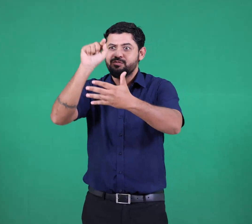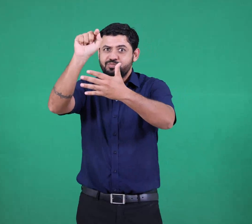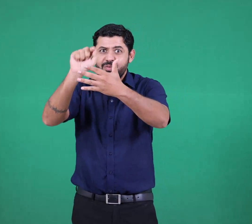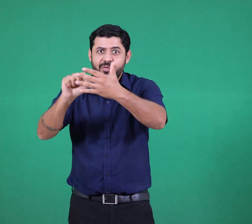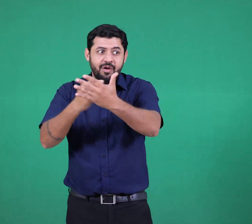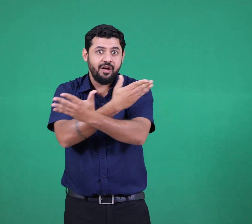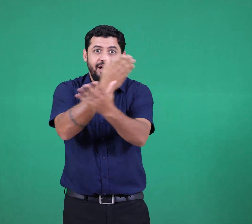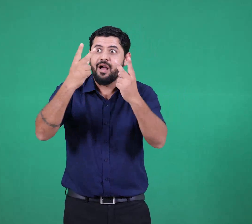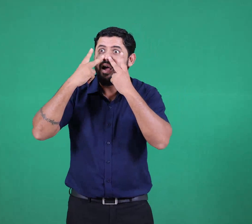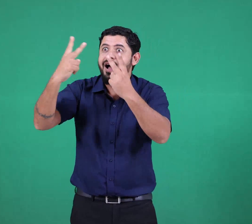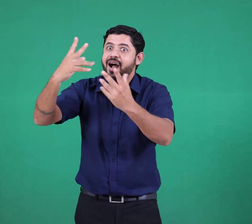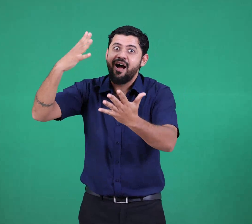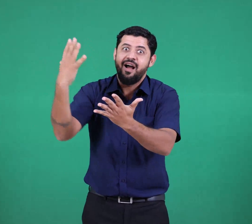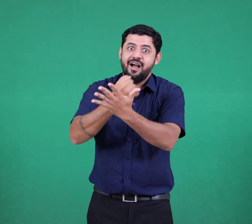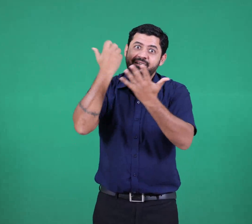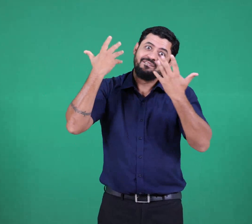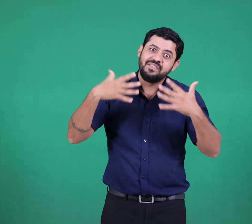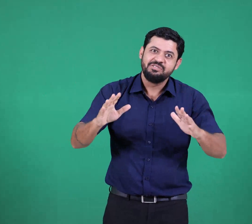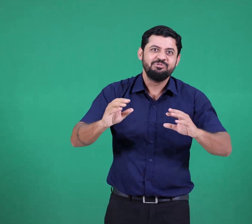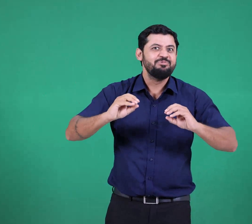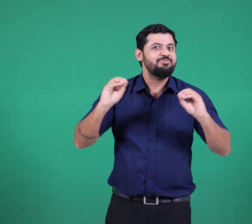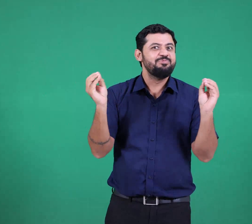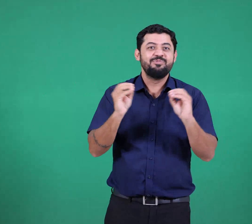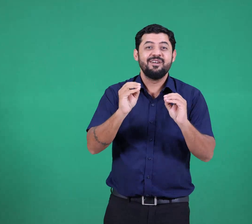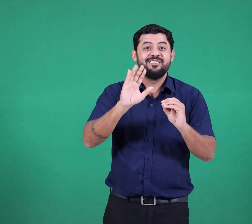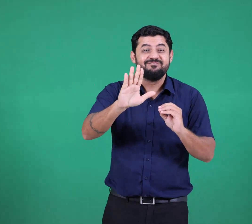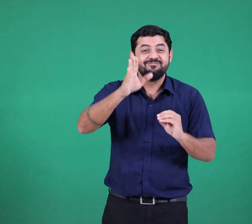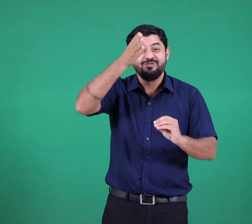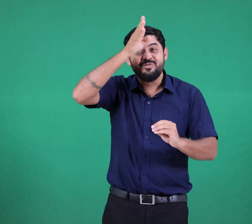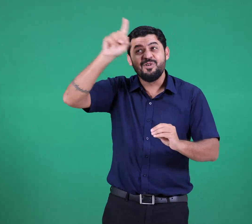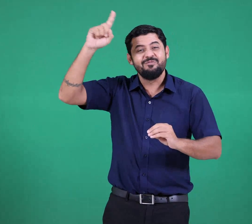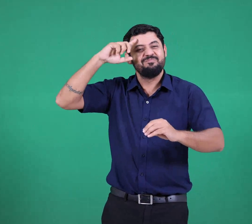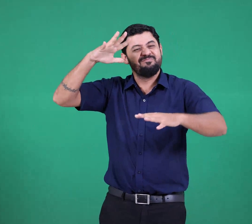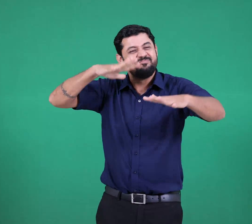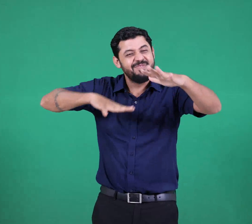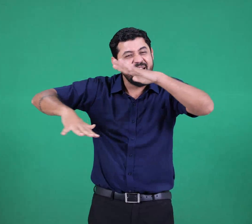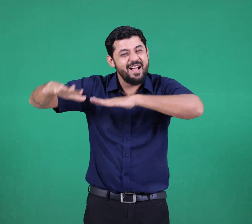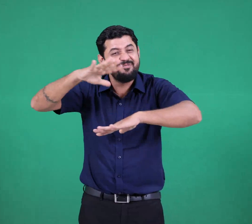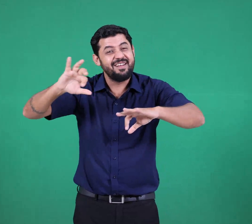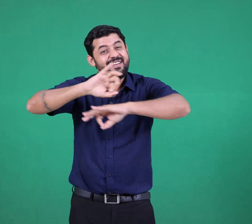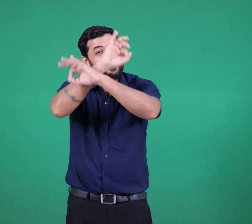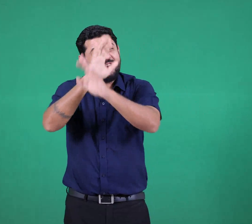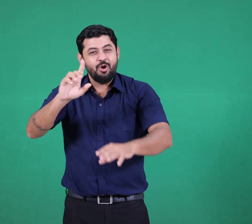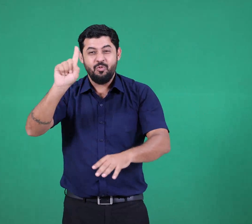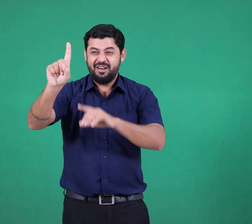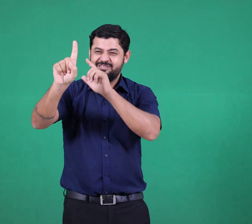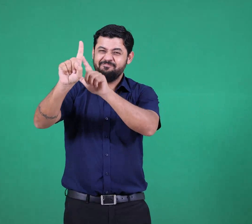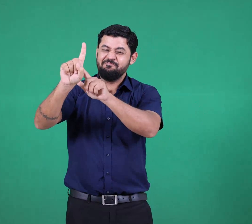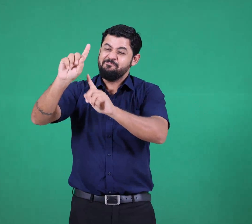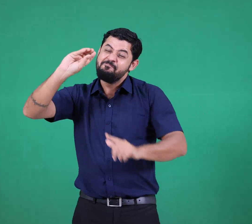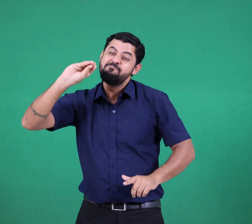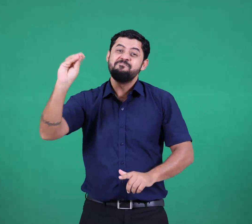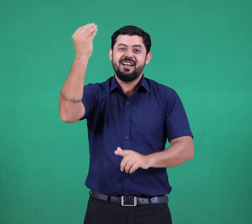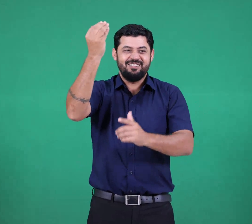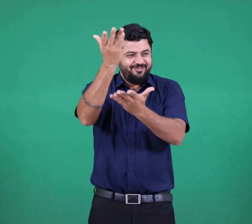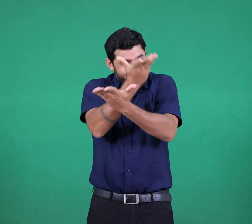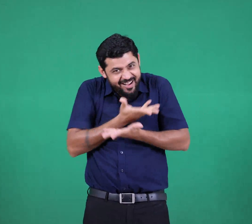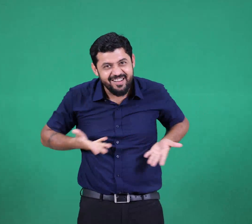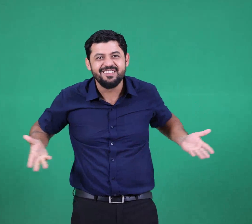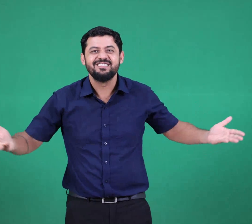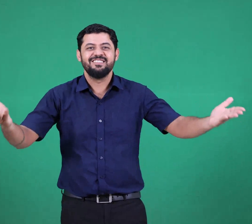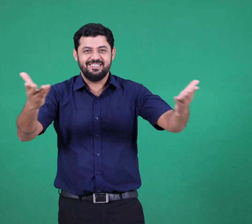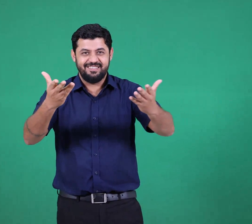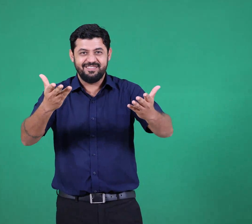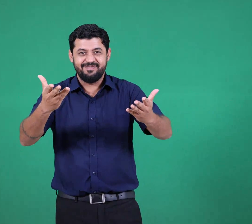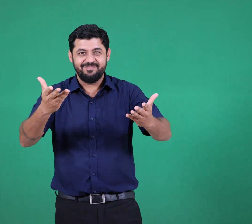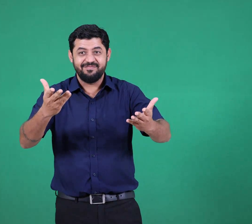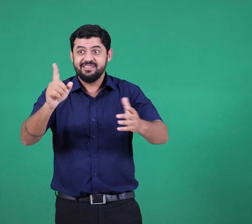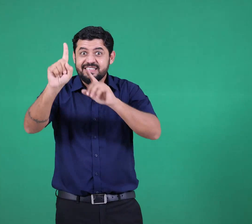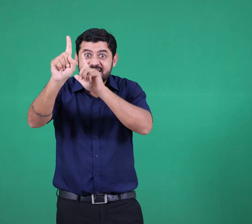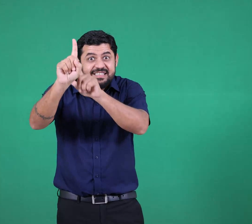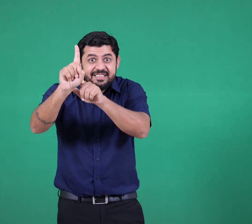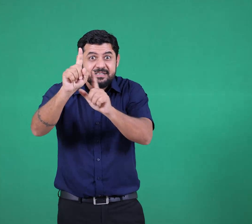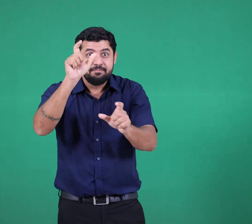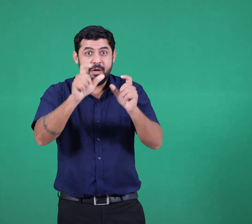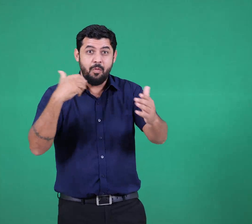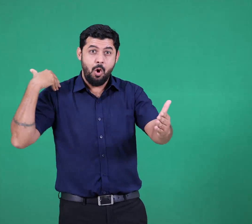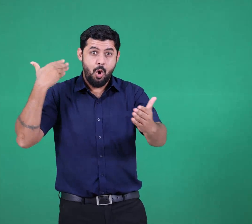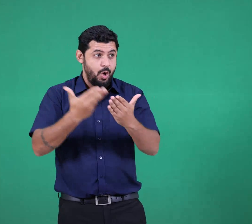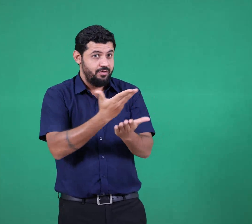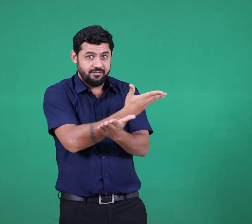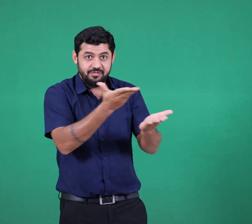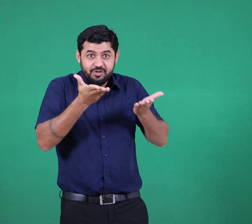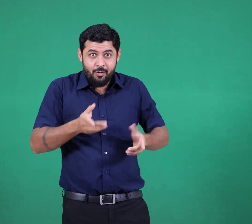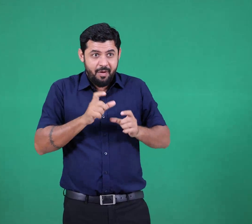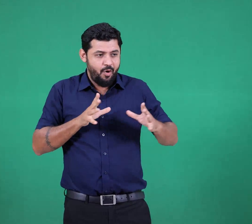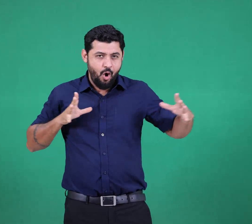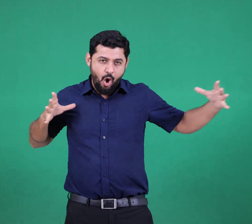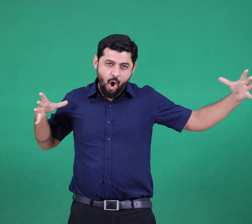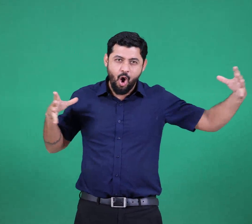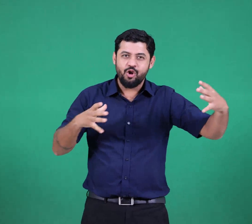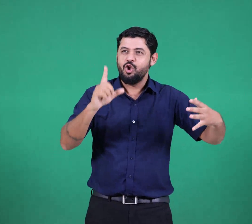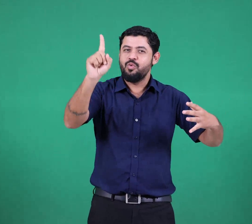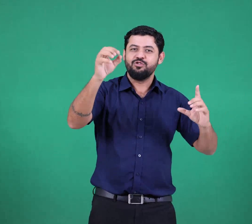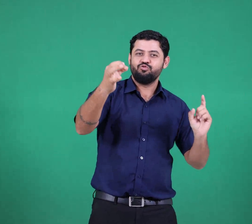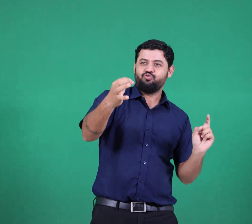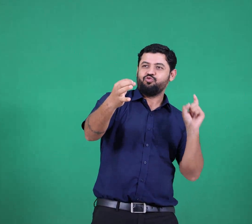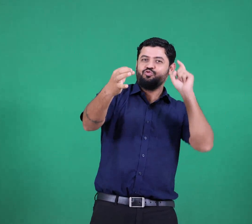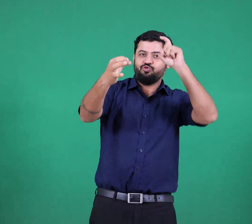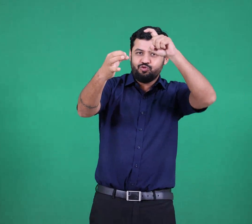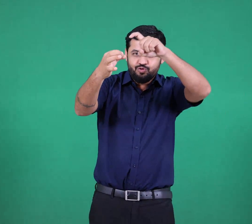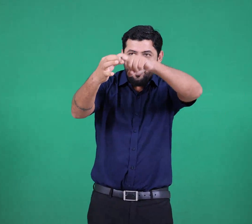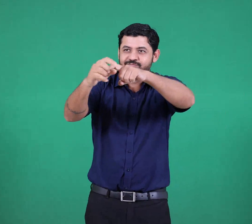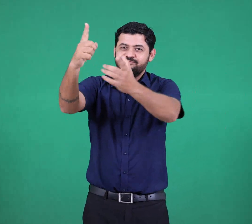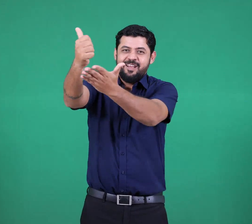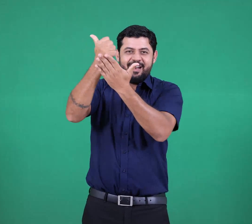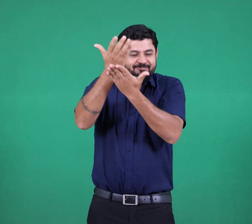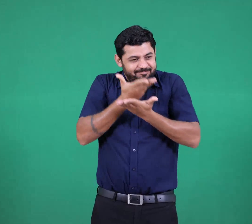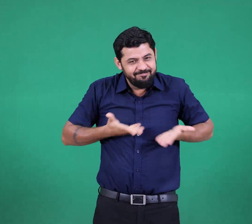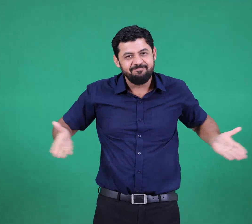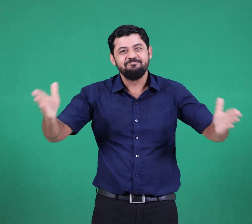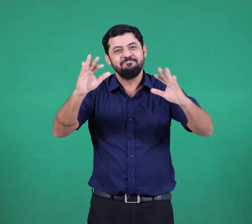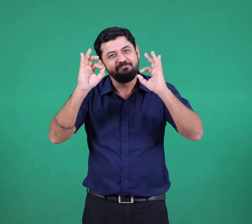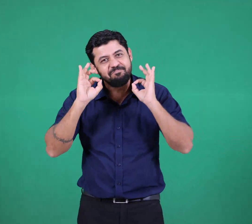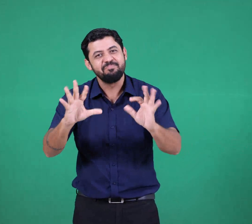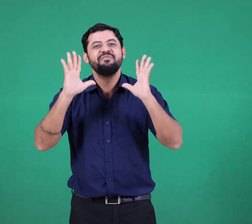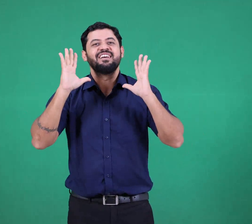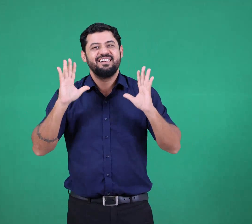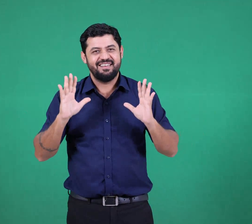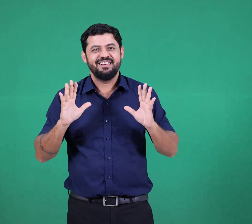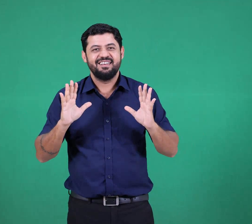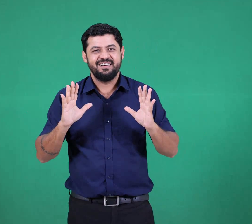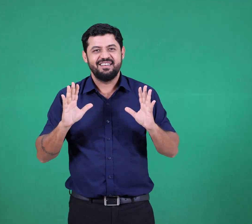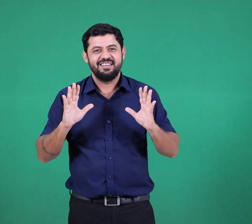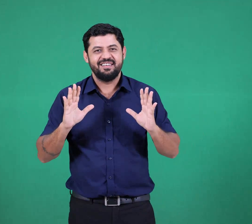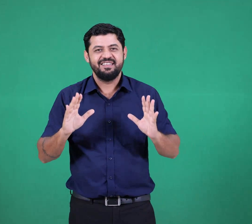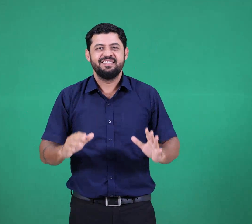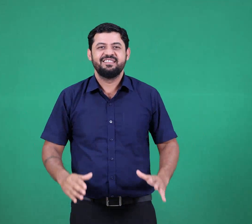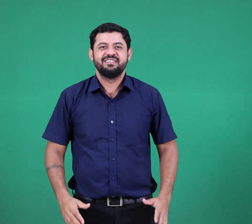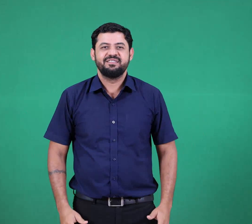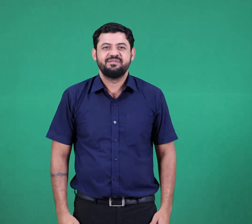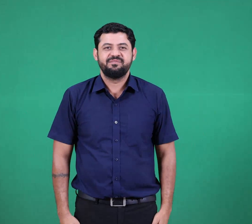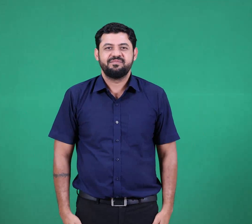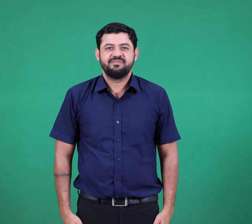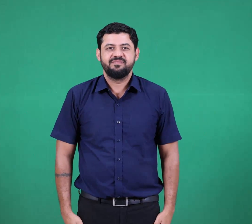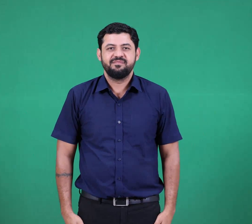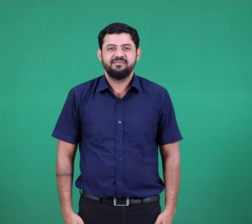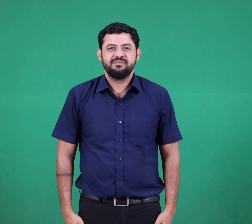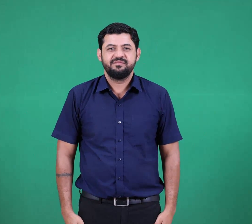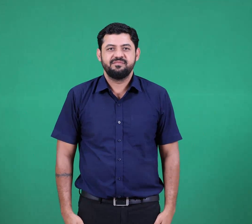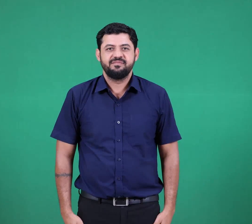God had planned something better for us, so that together with us they would be made perfect.